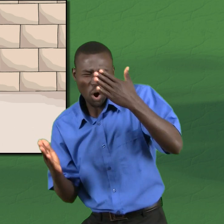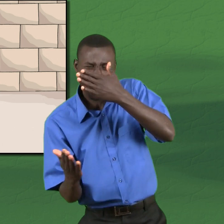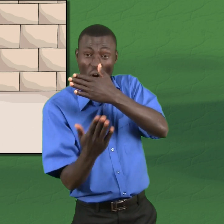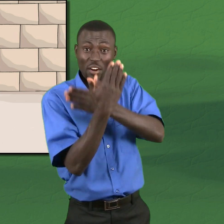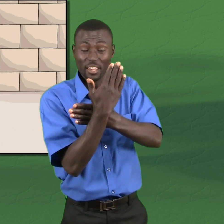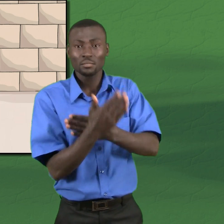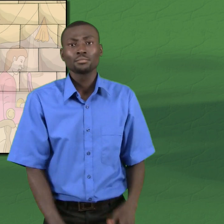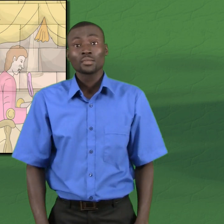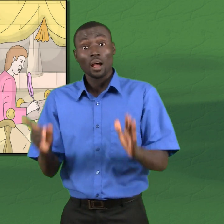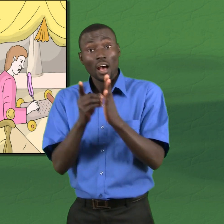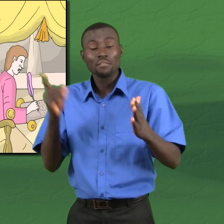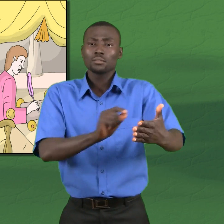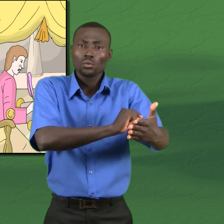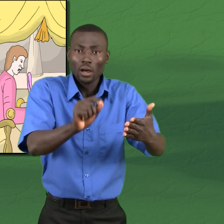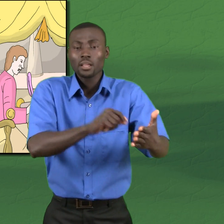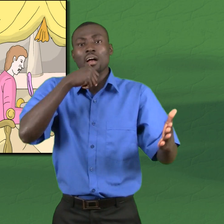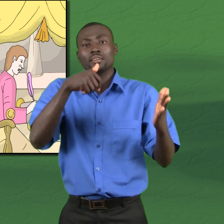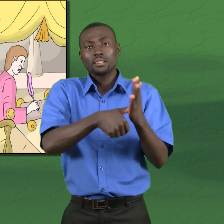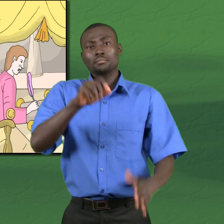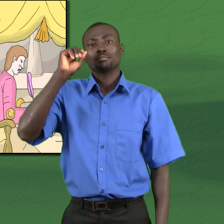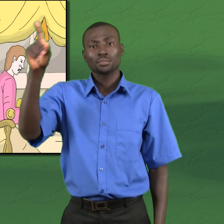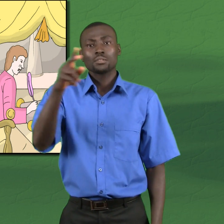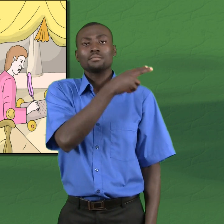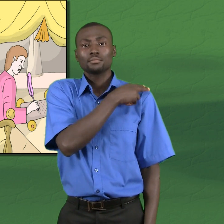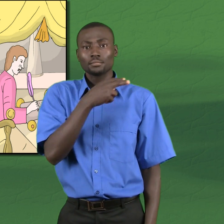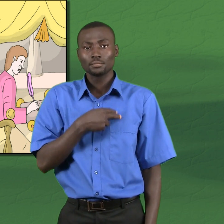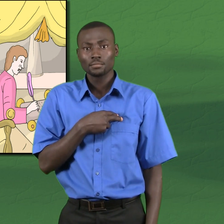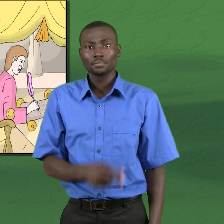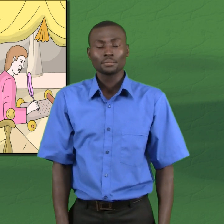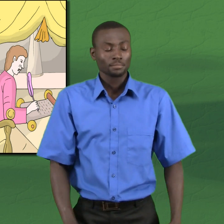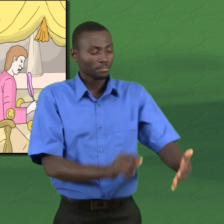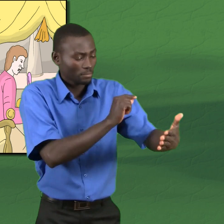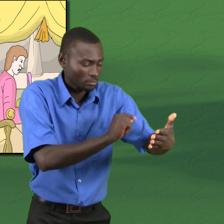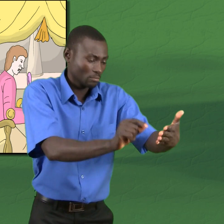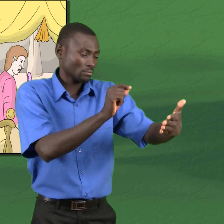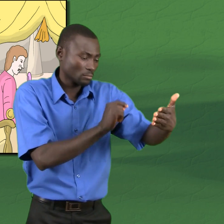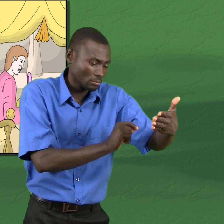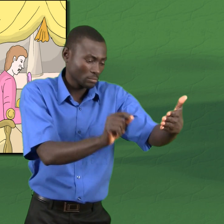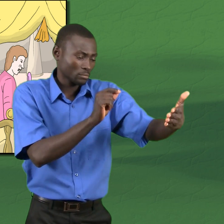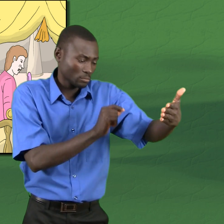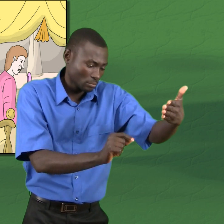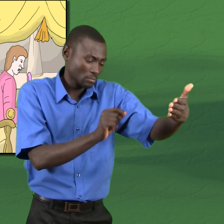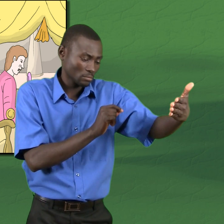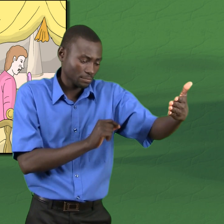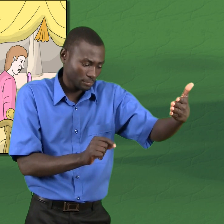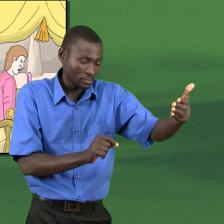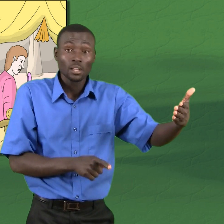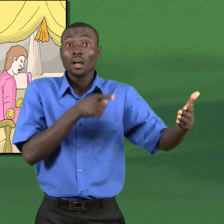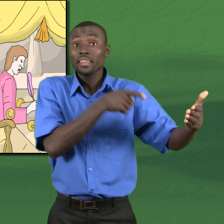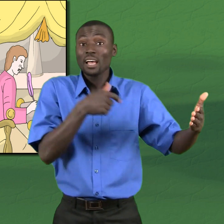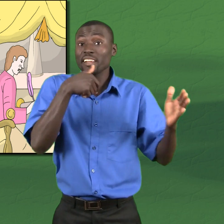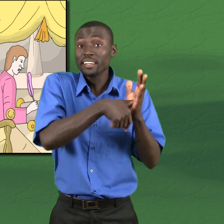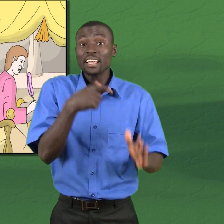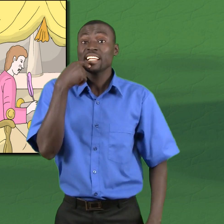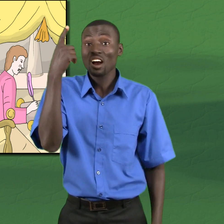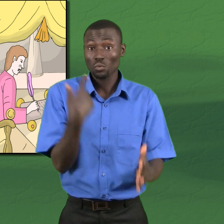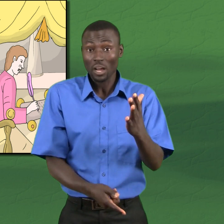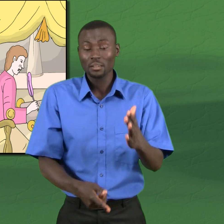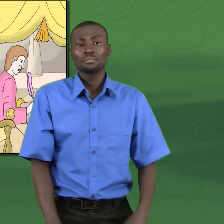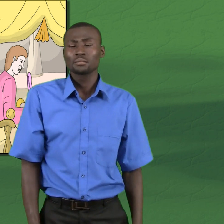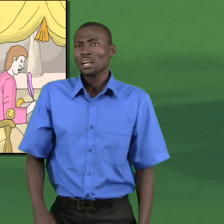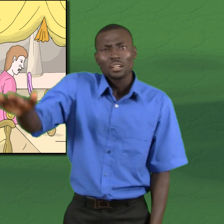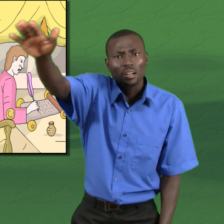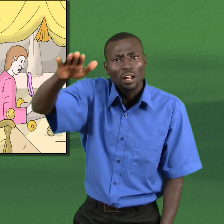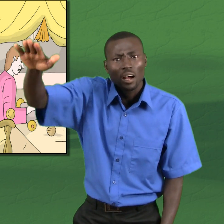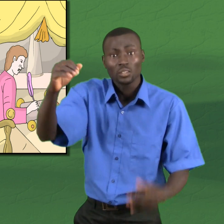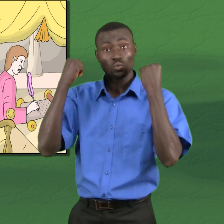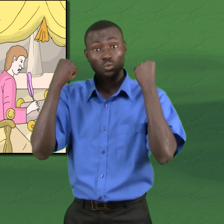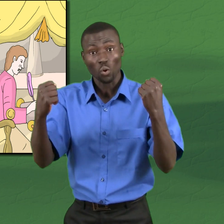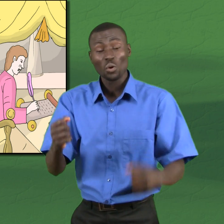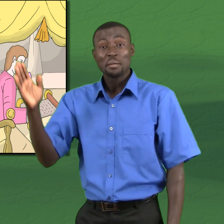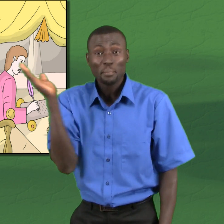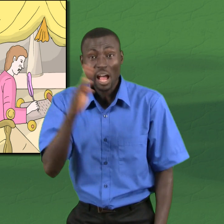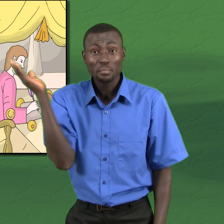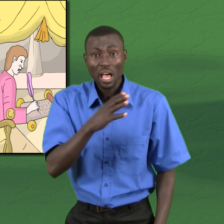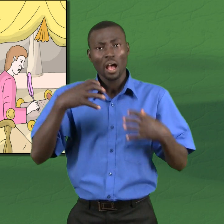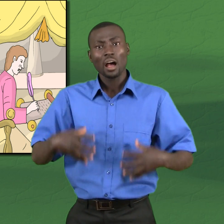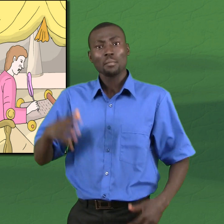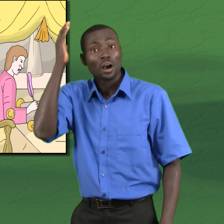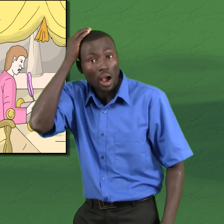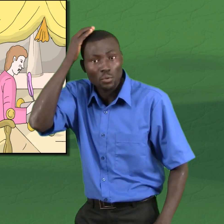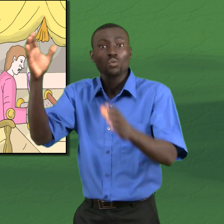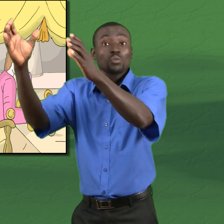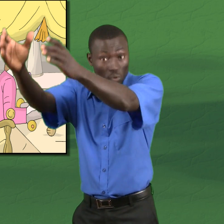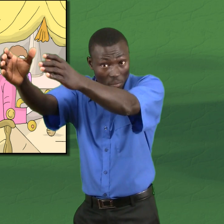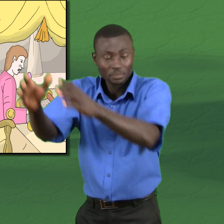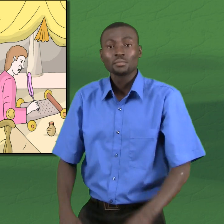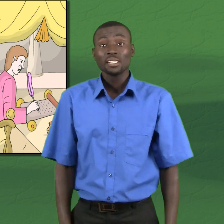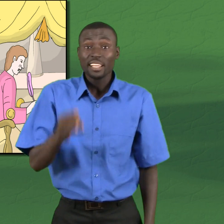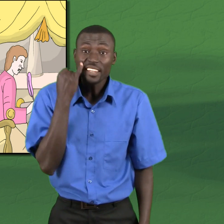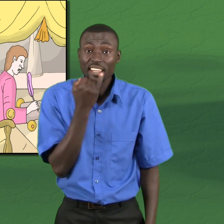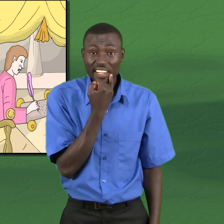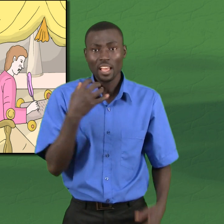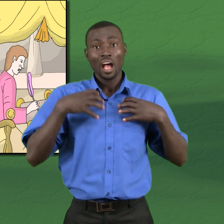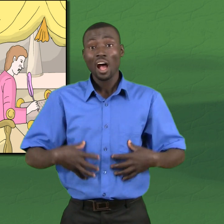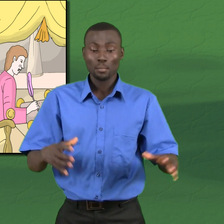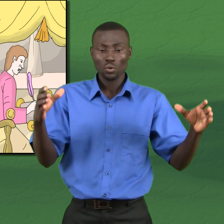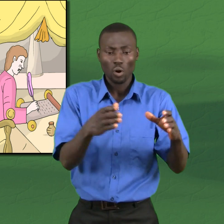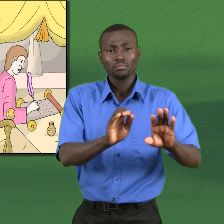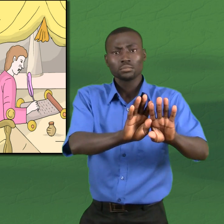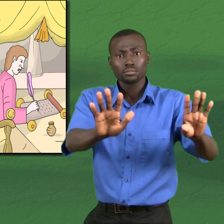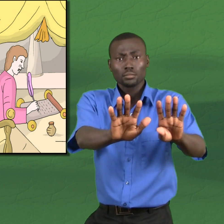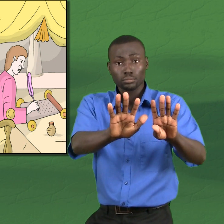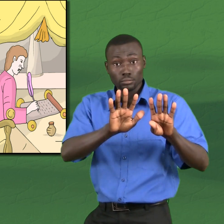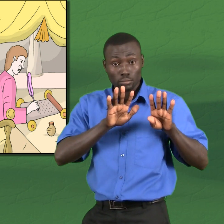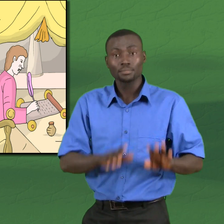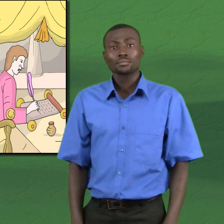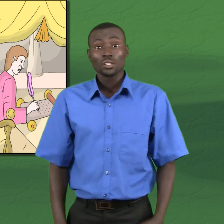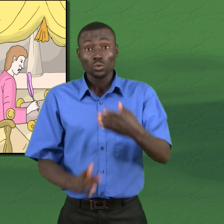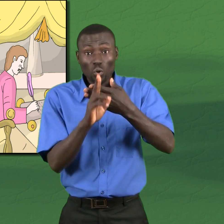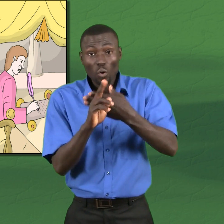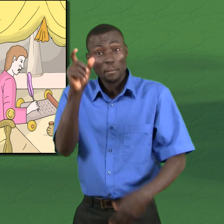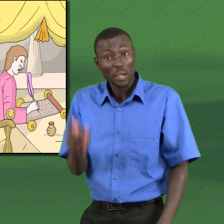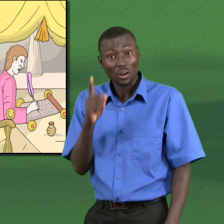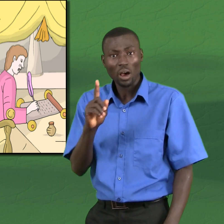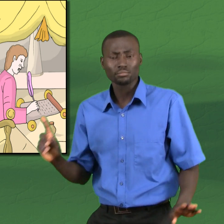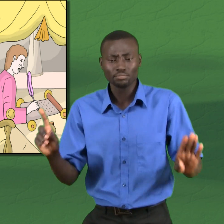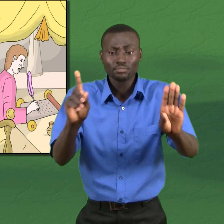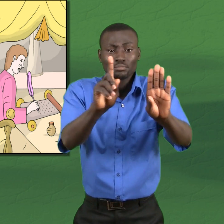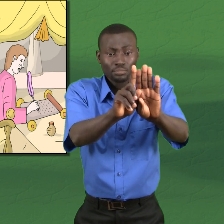The next morning David wrote a letter to Joab and sent it with Uriah.